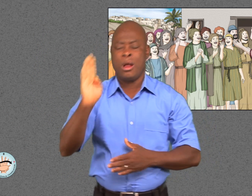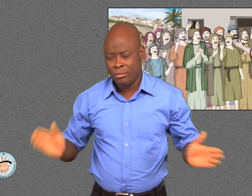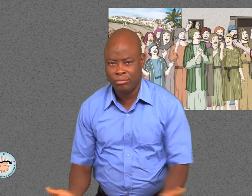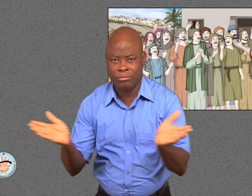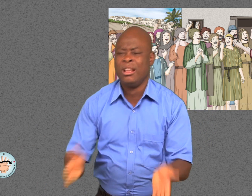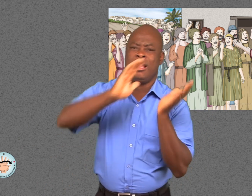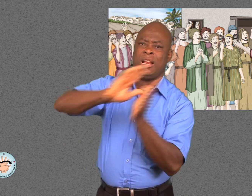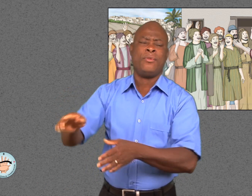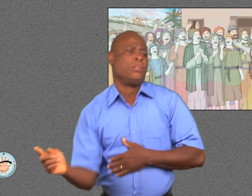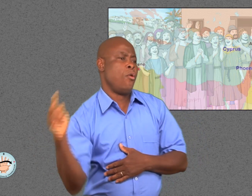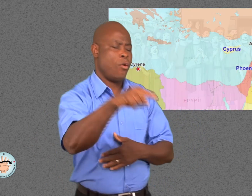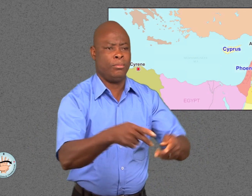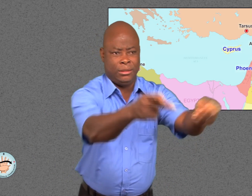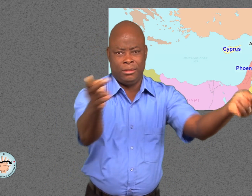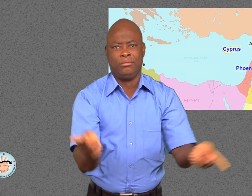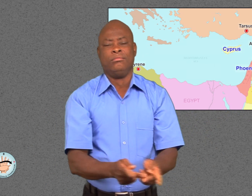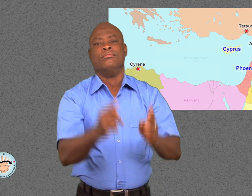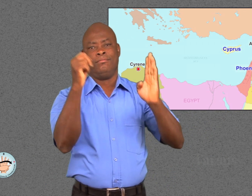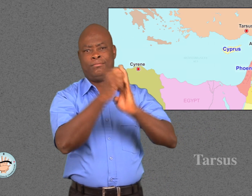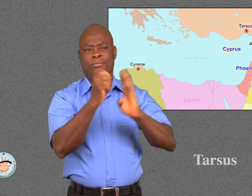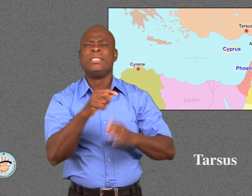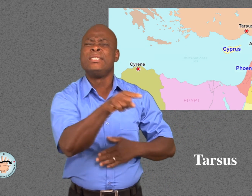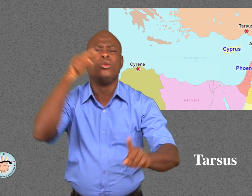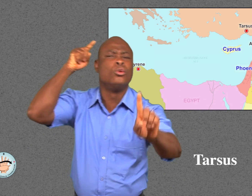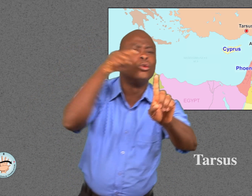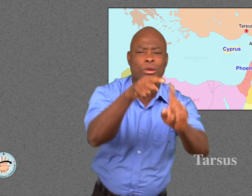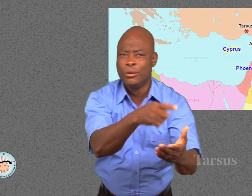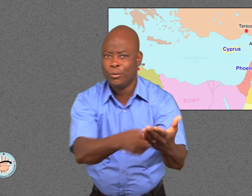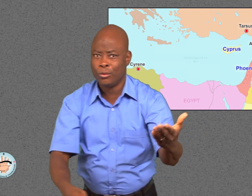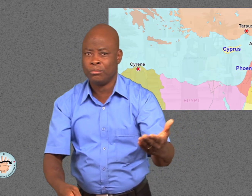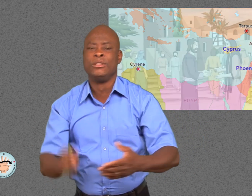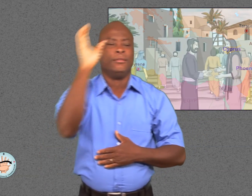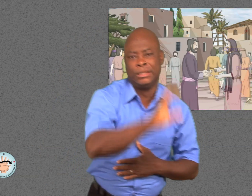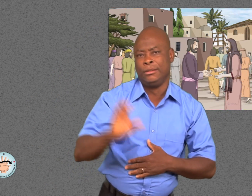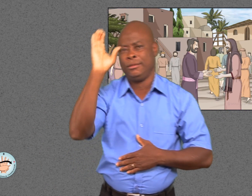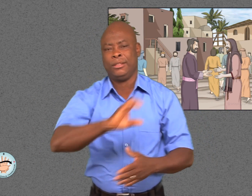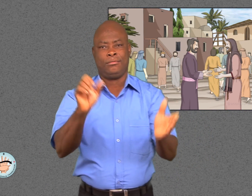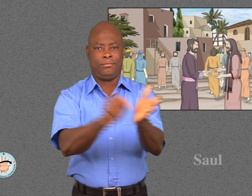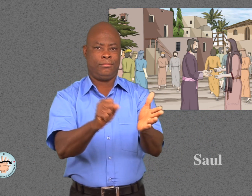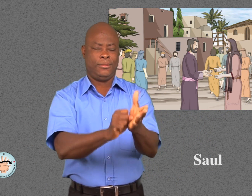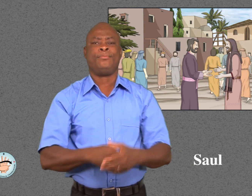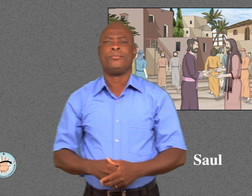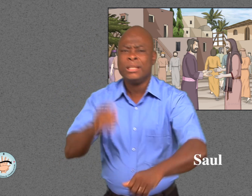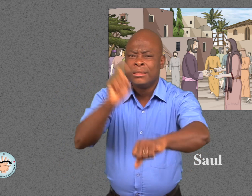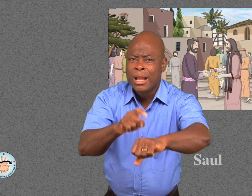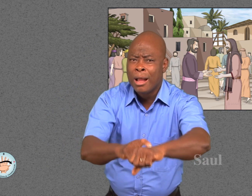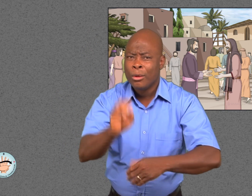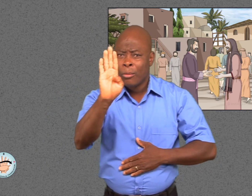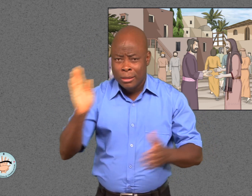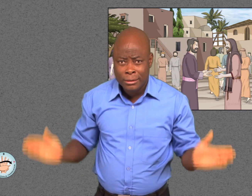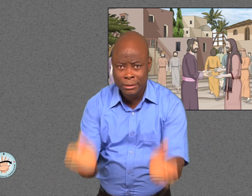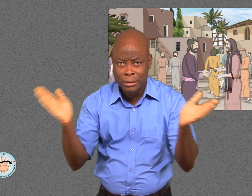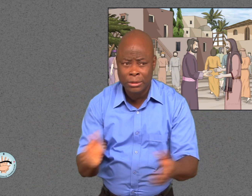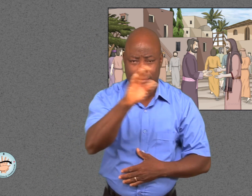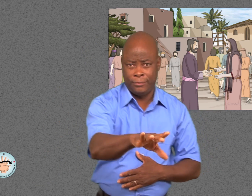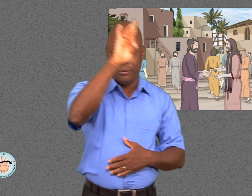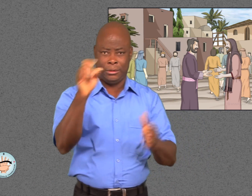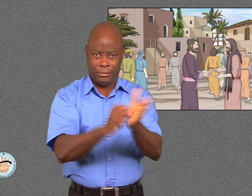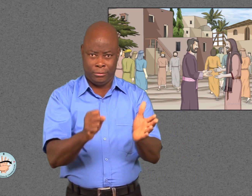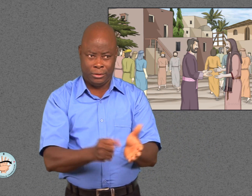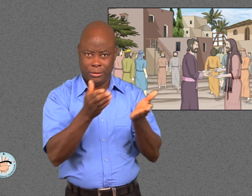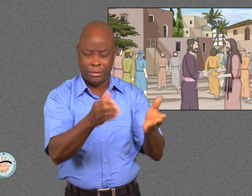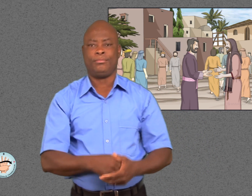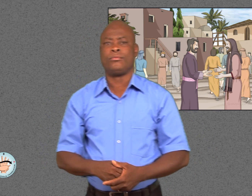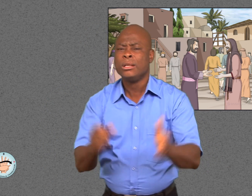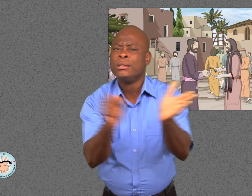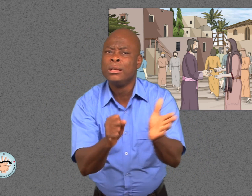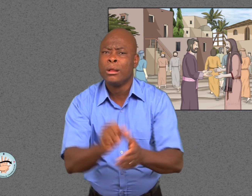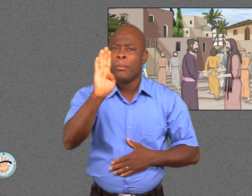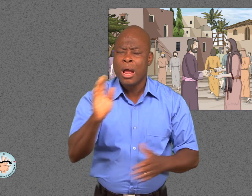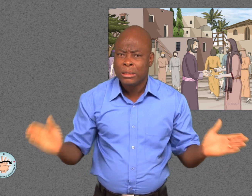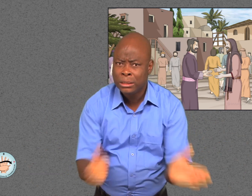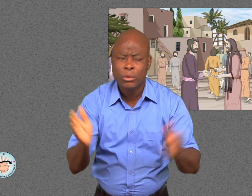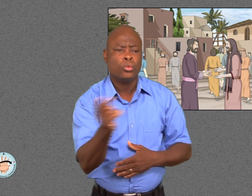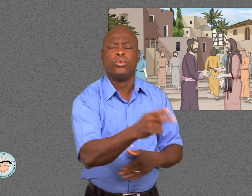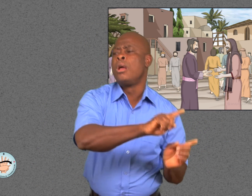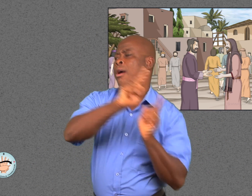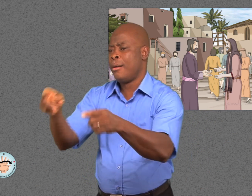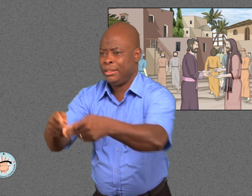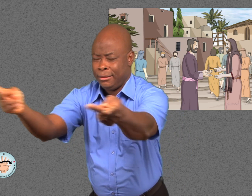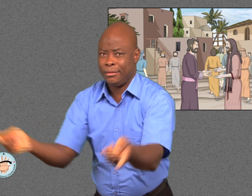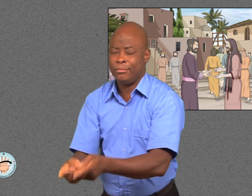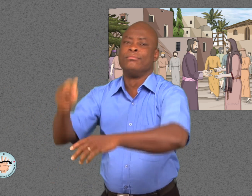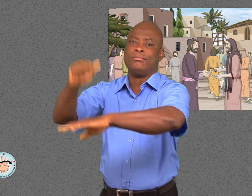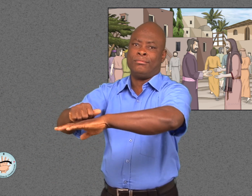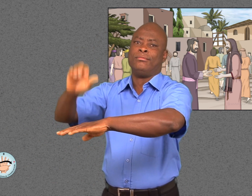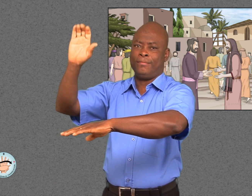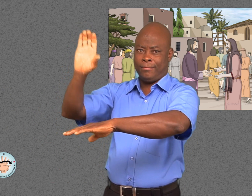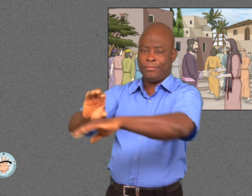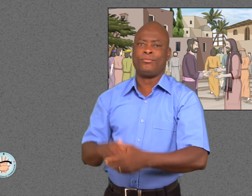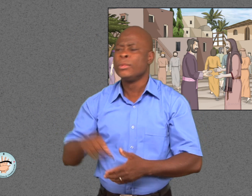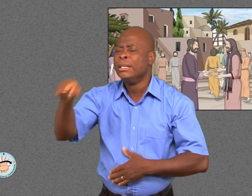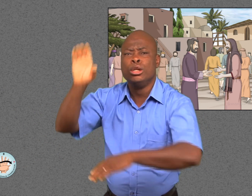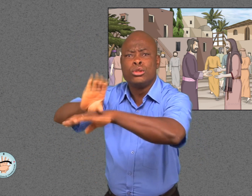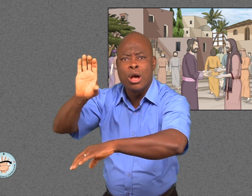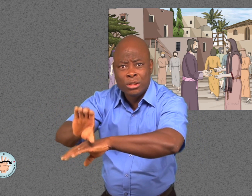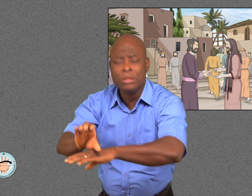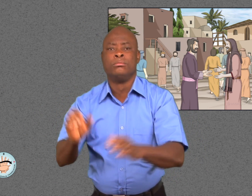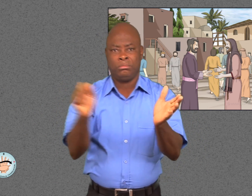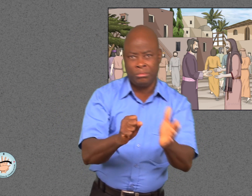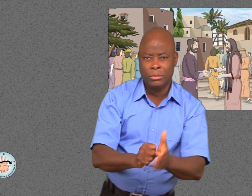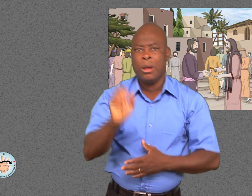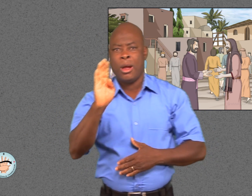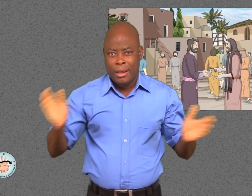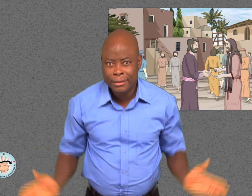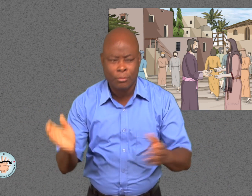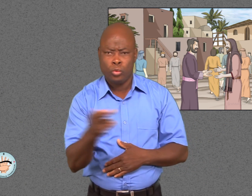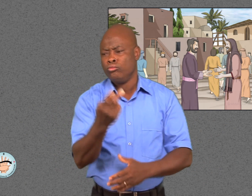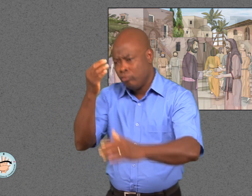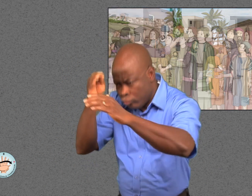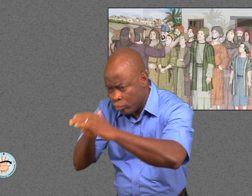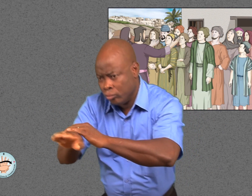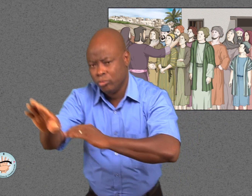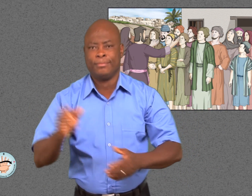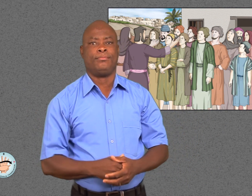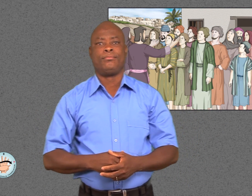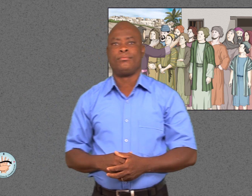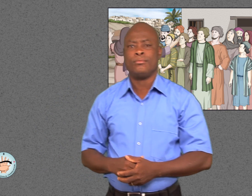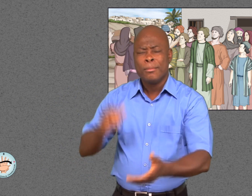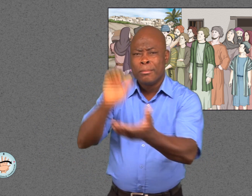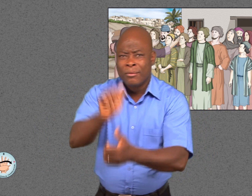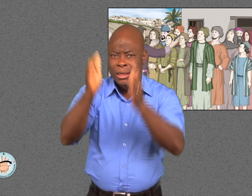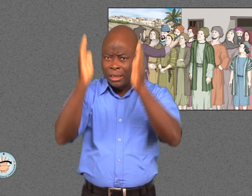Then Barnabas went to Tarsus to look for Saul, and when he found him, he brought him back to Antioch.